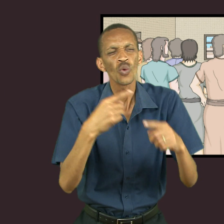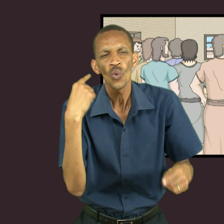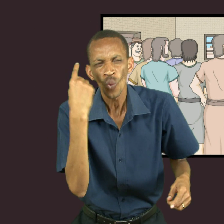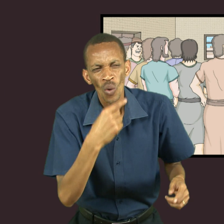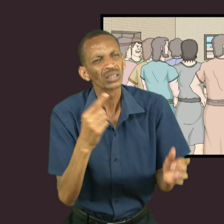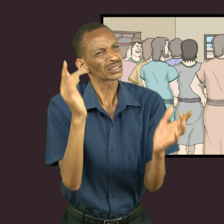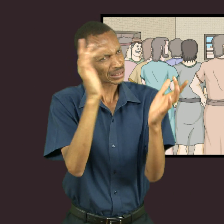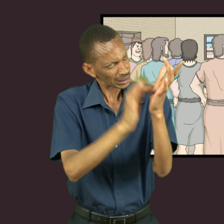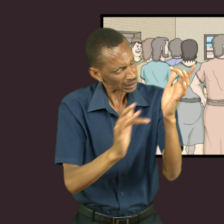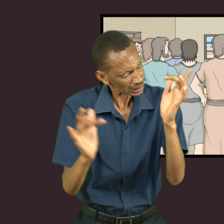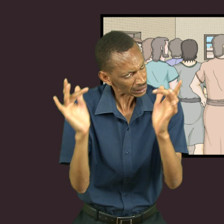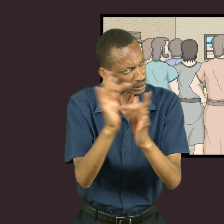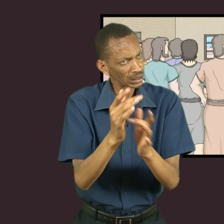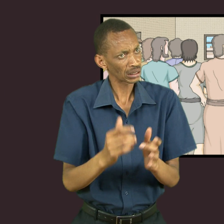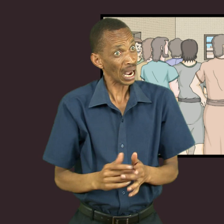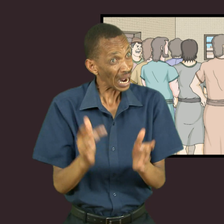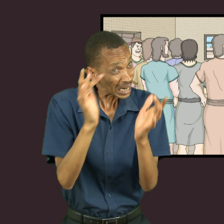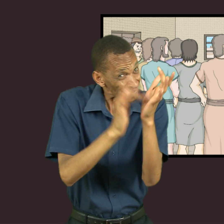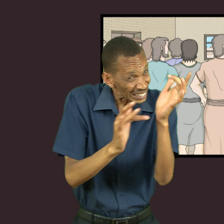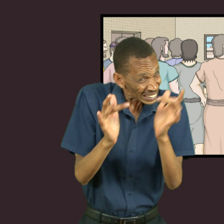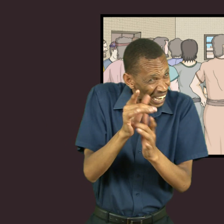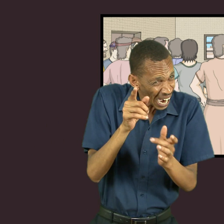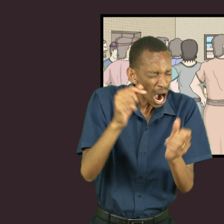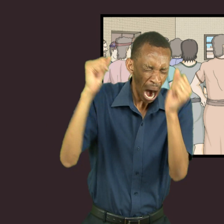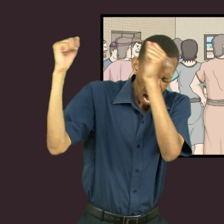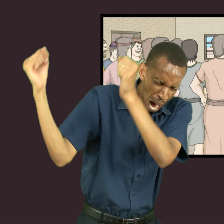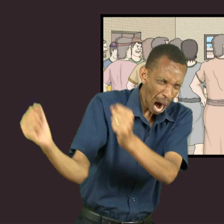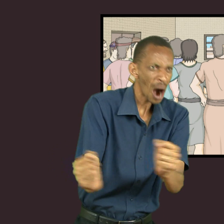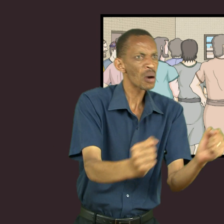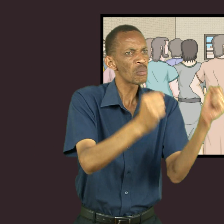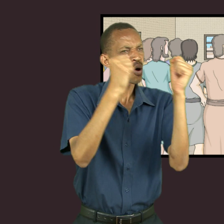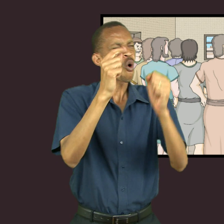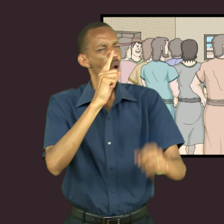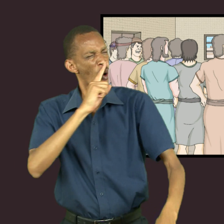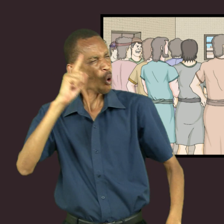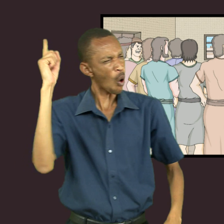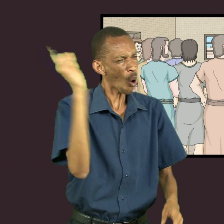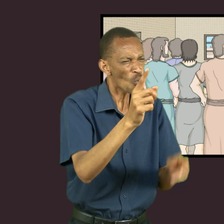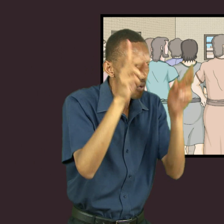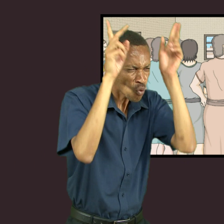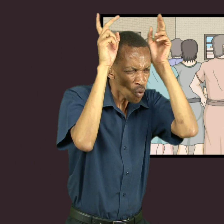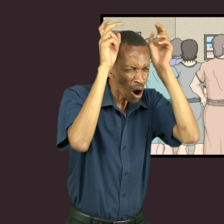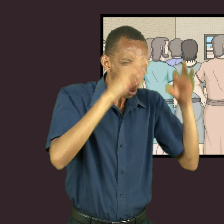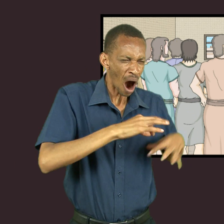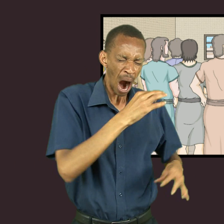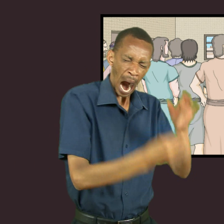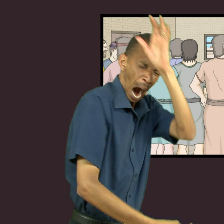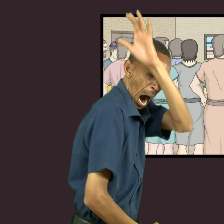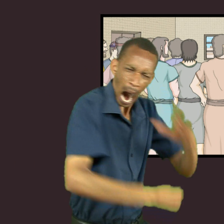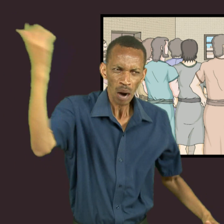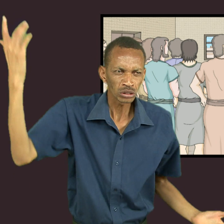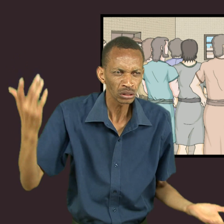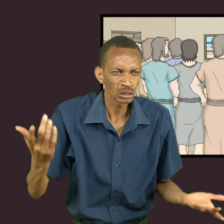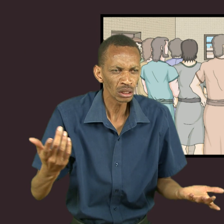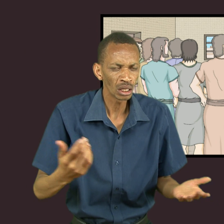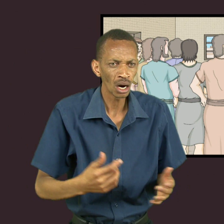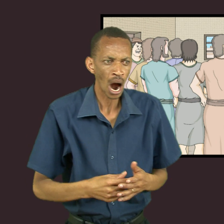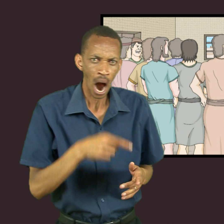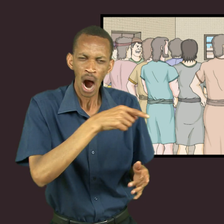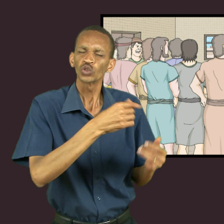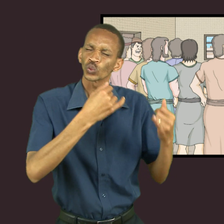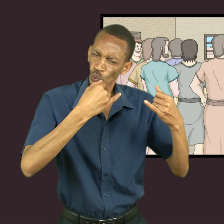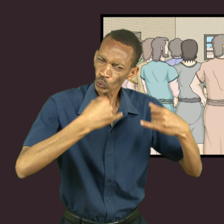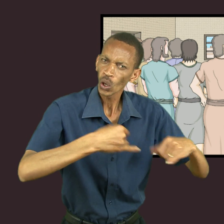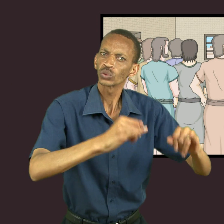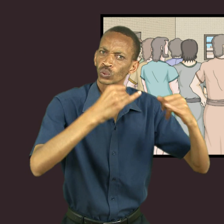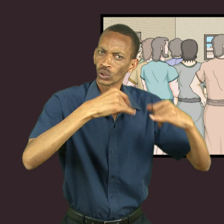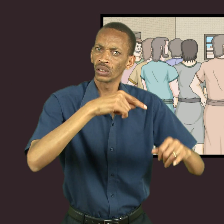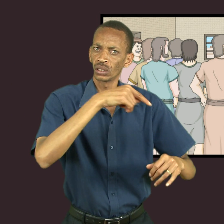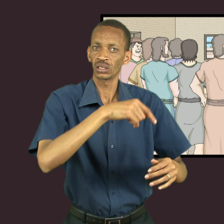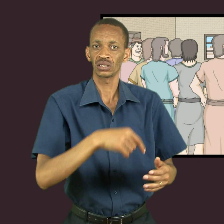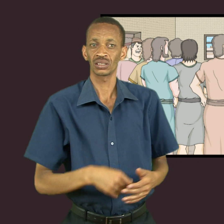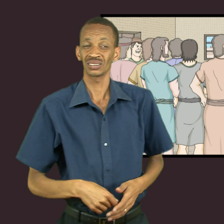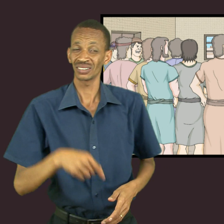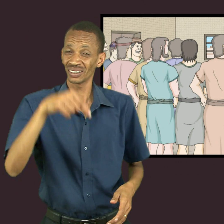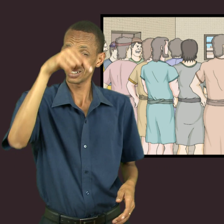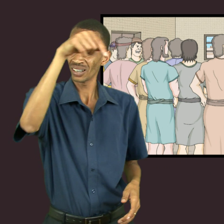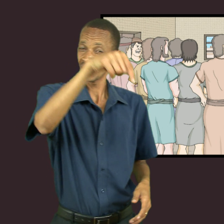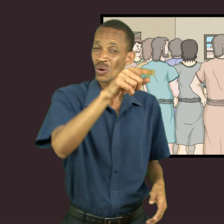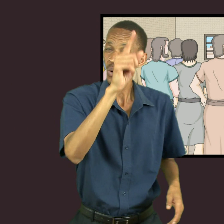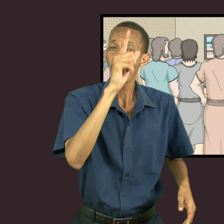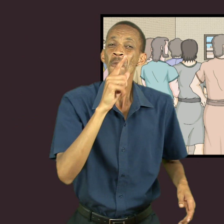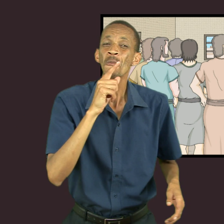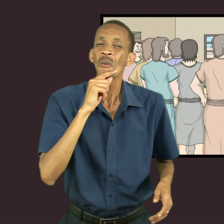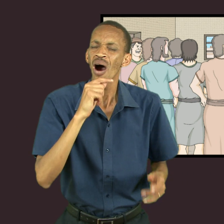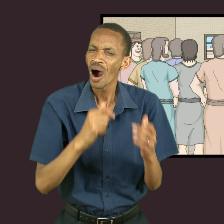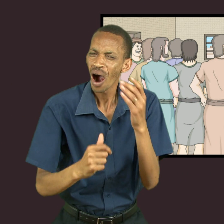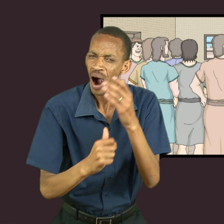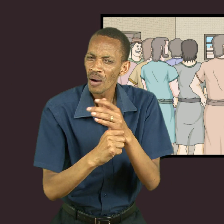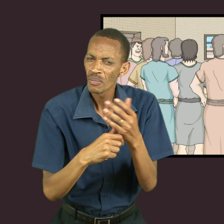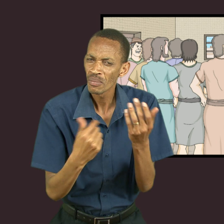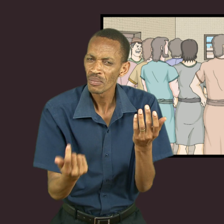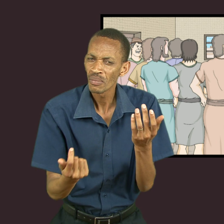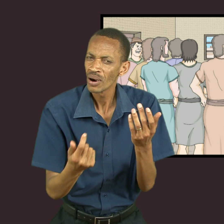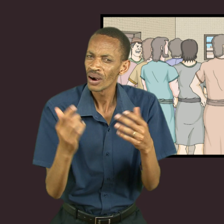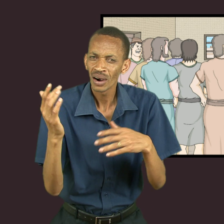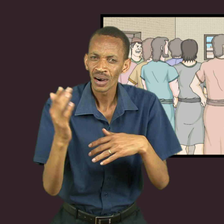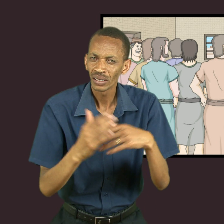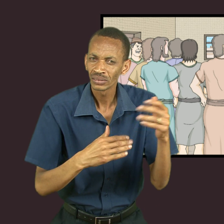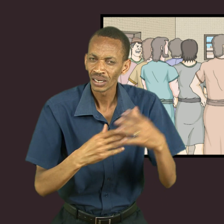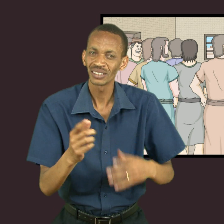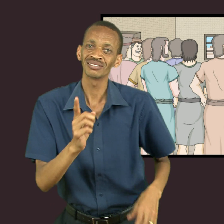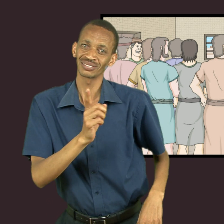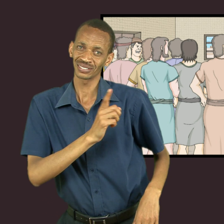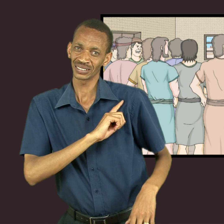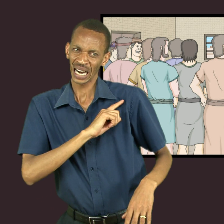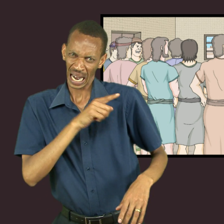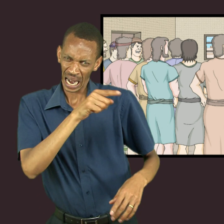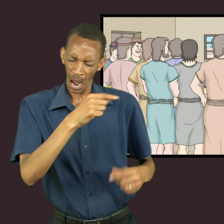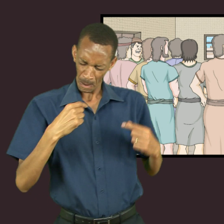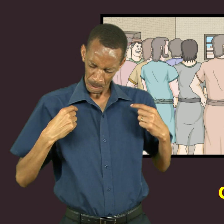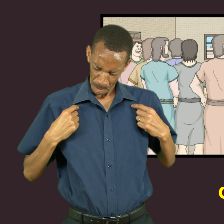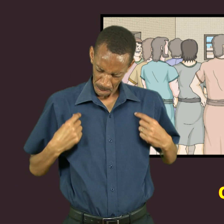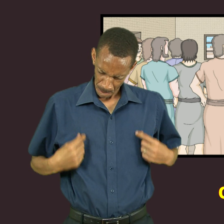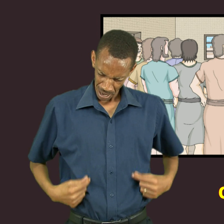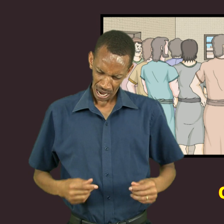They would say, “I bind you by Jesus, whom Paul proclaims.”